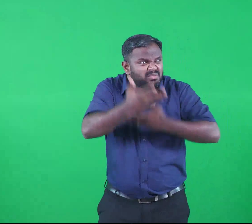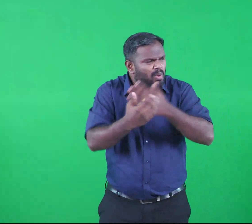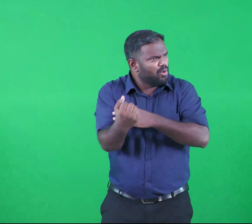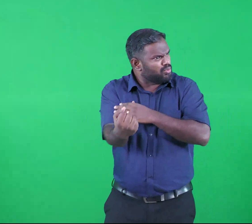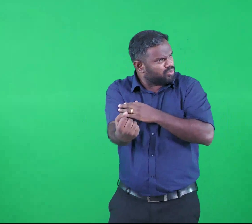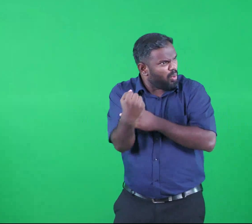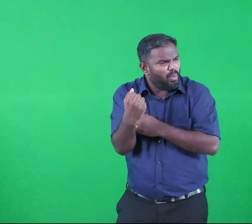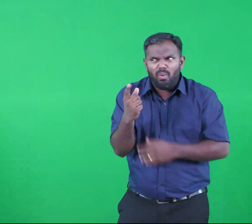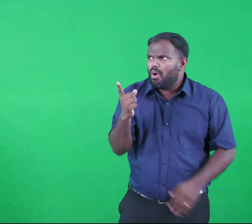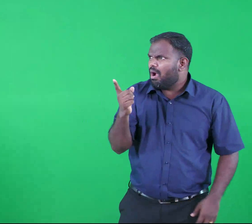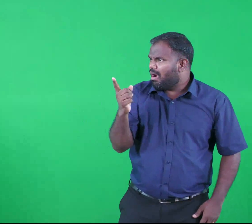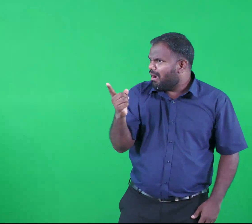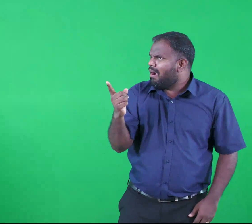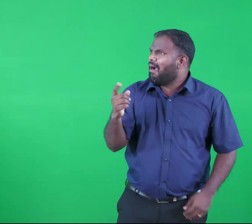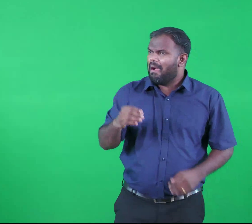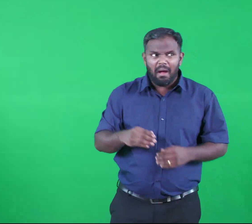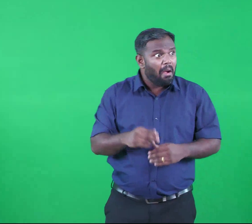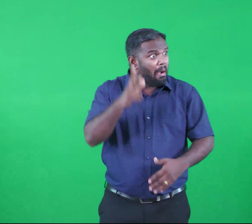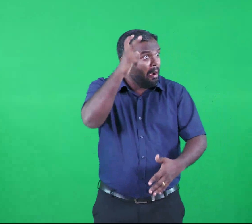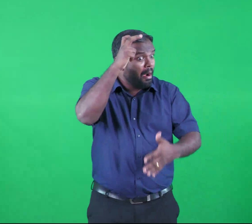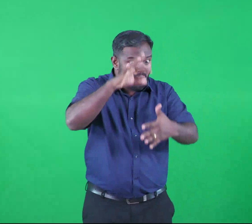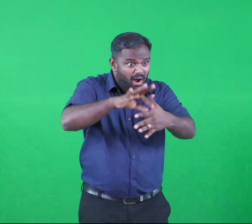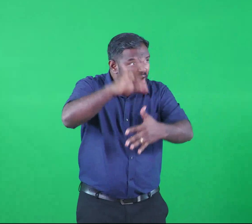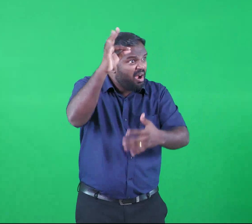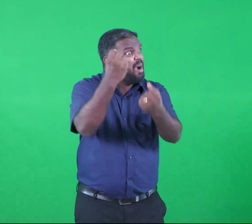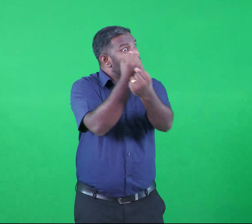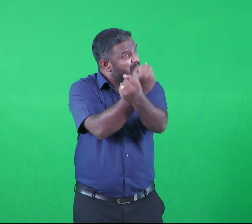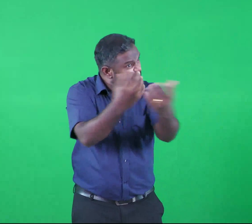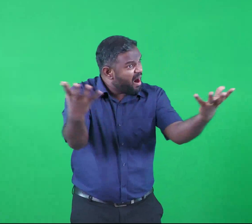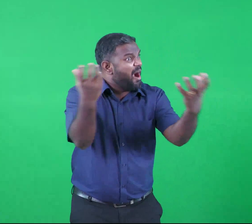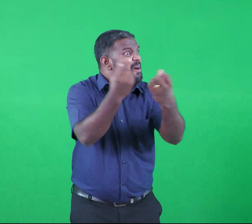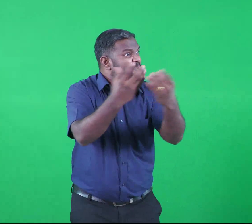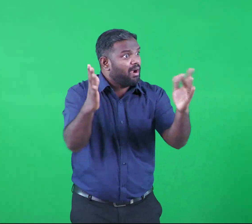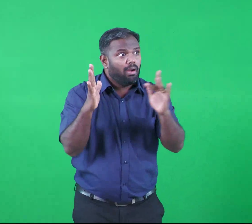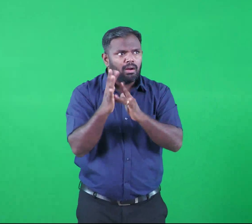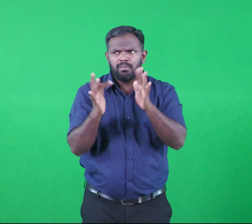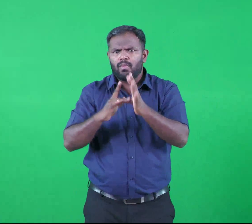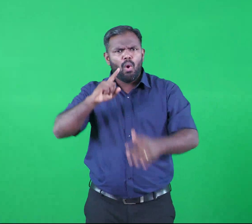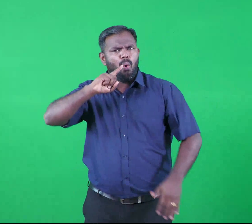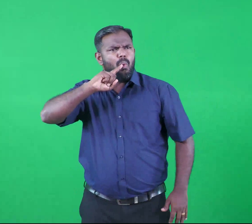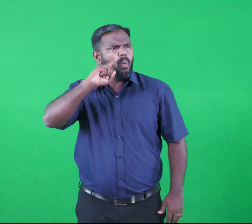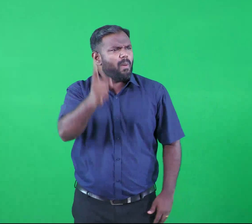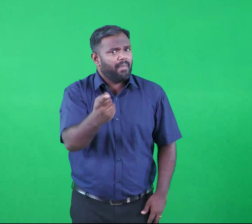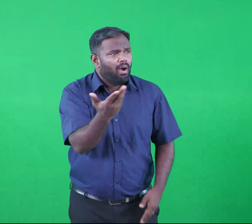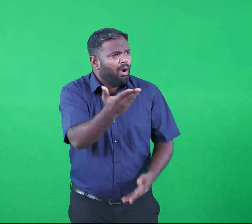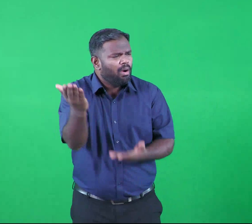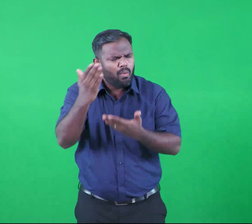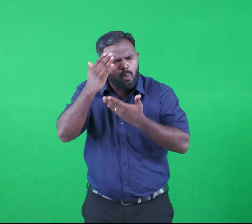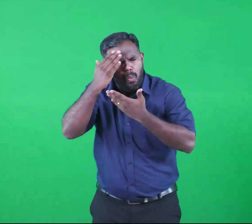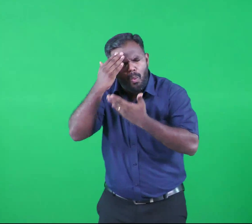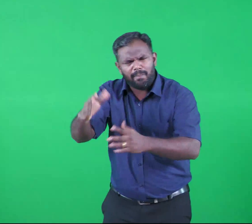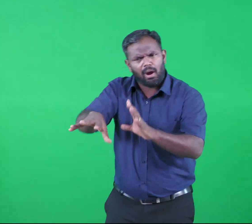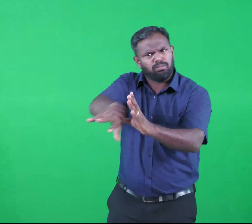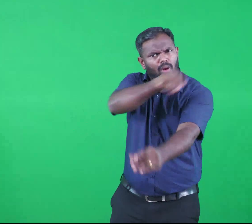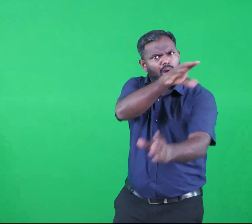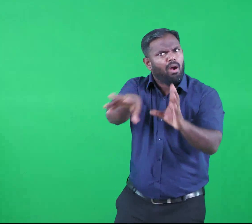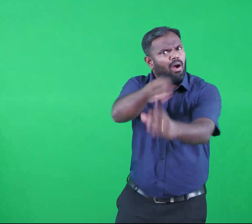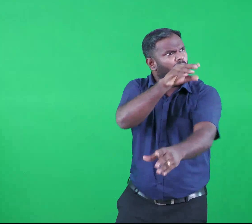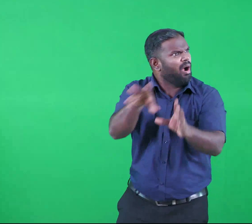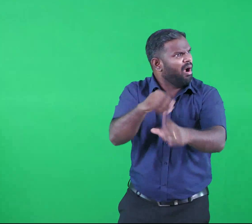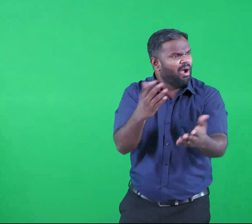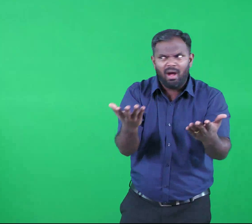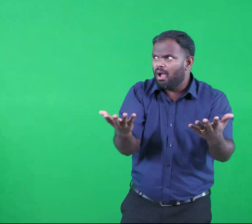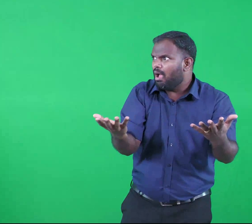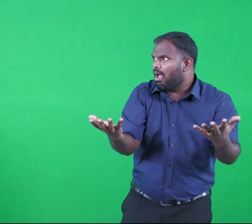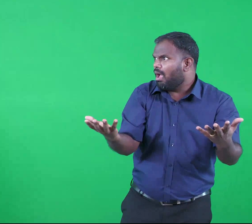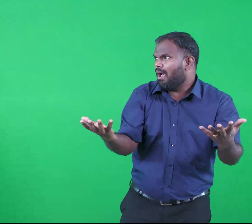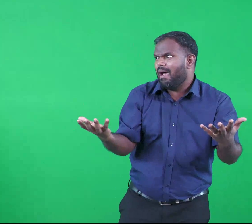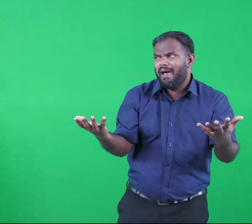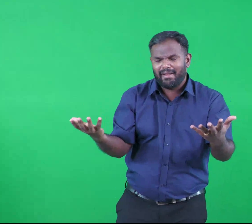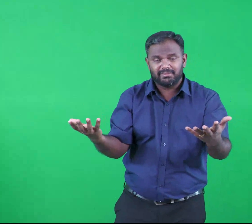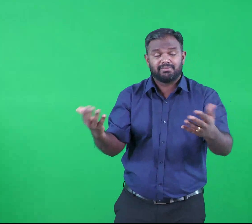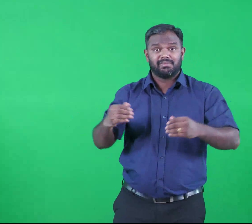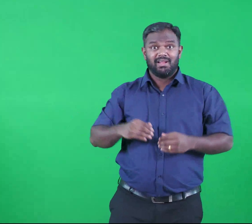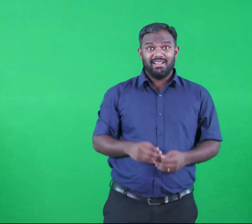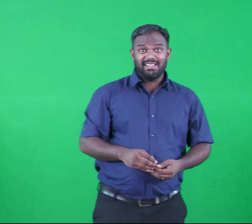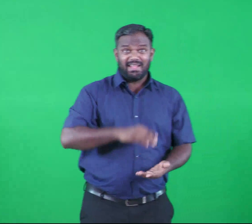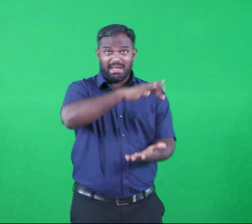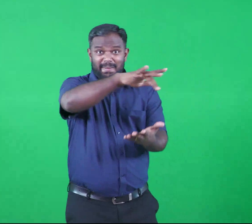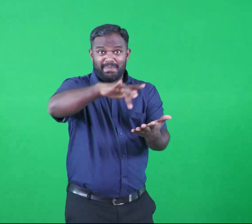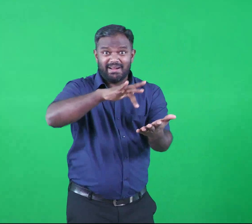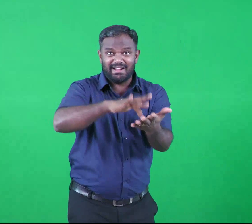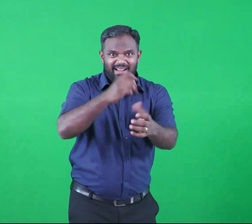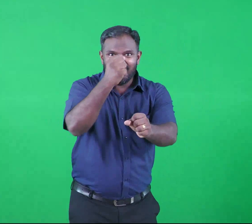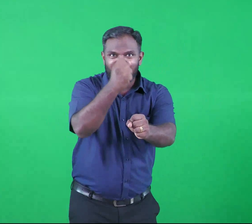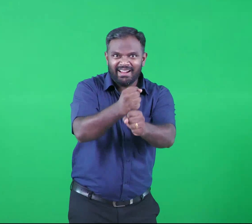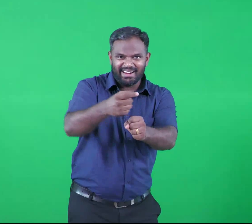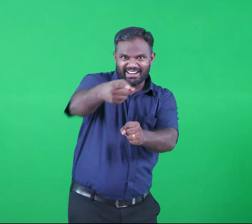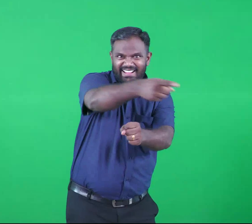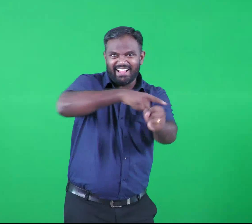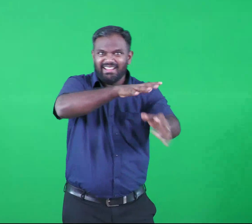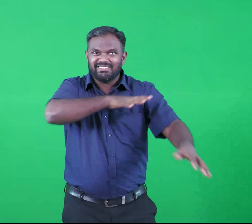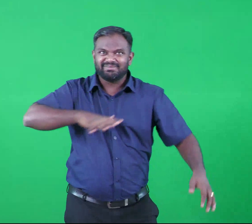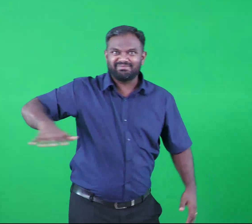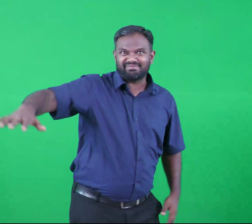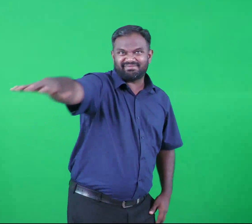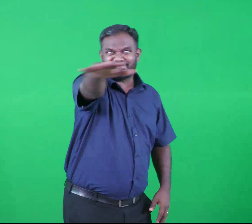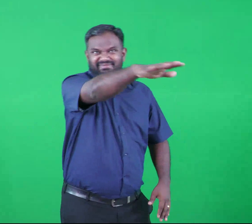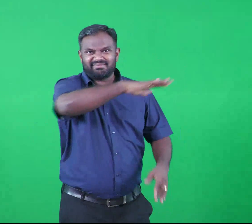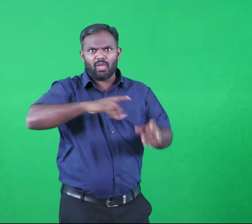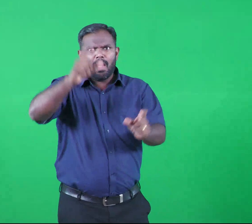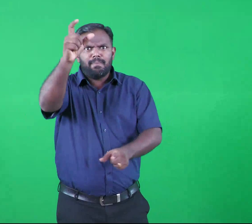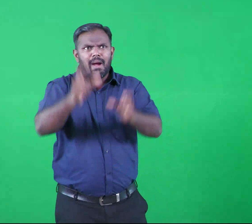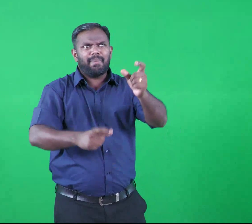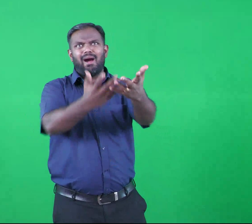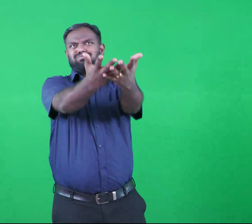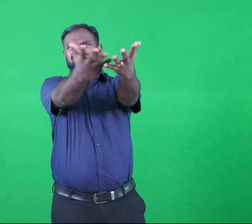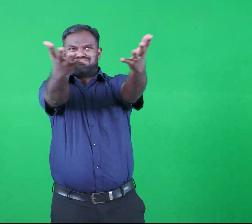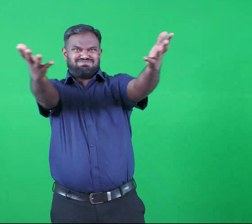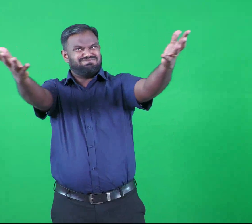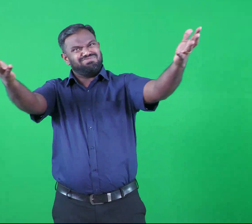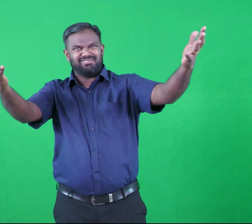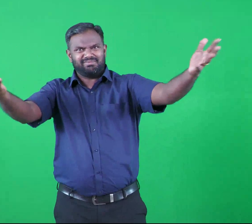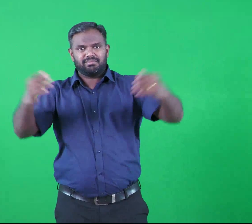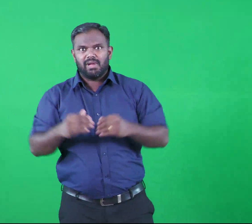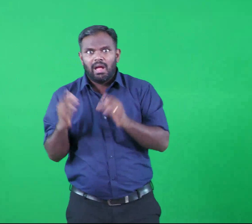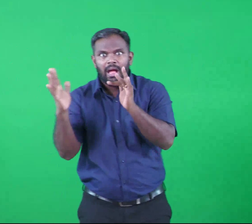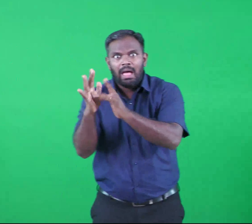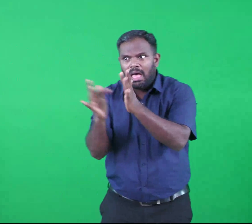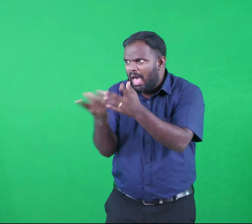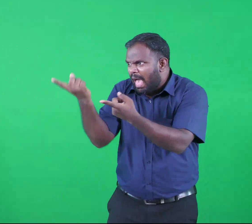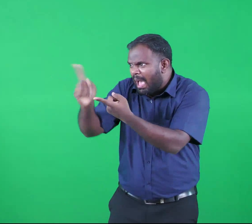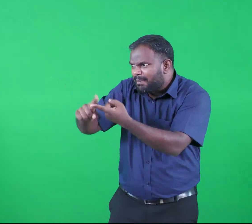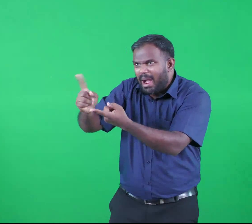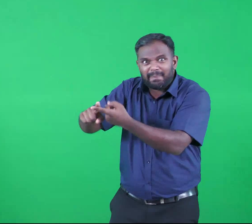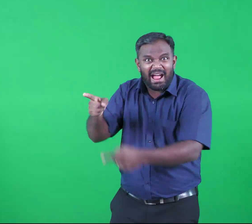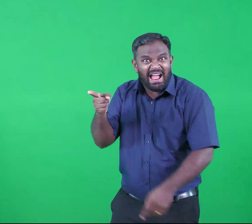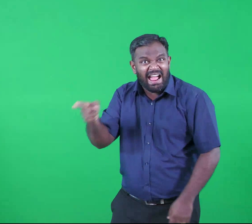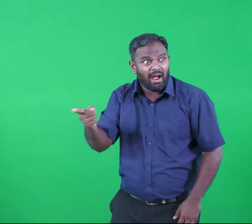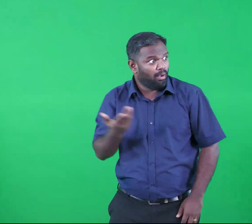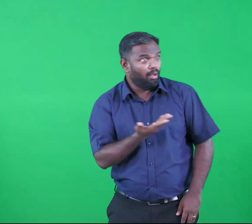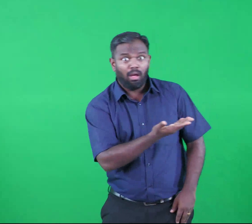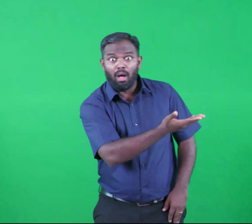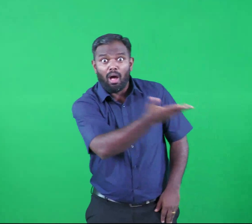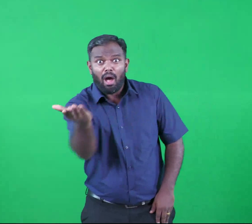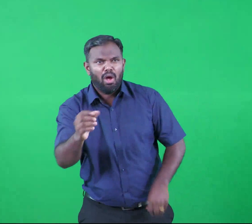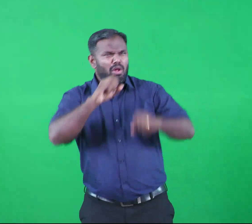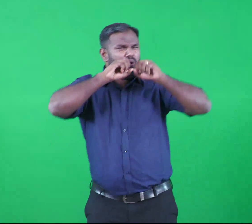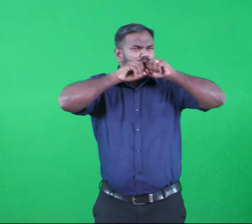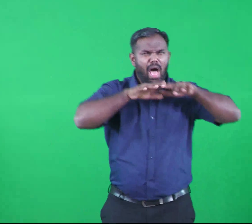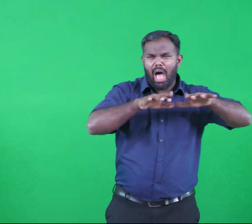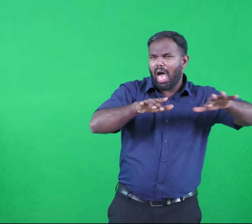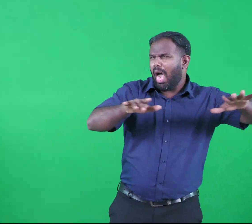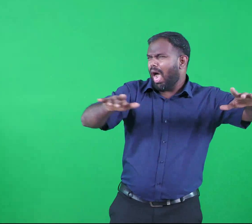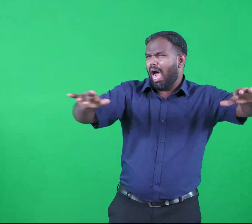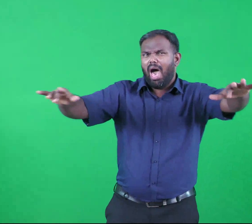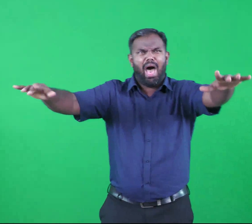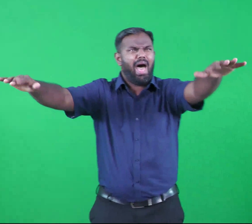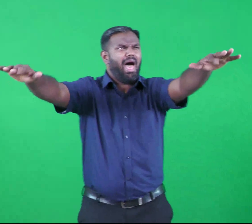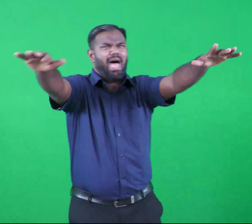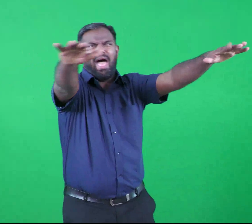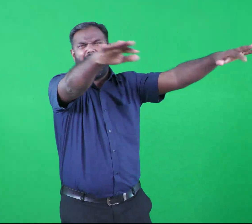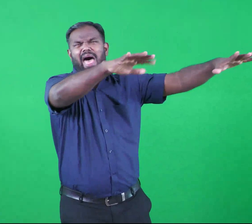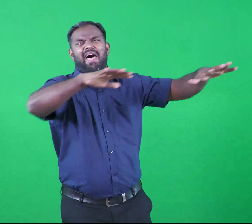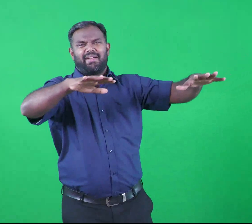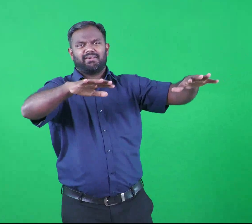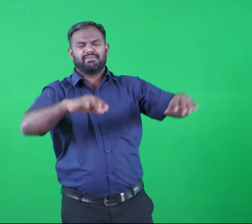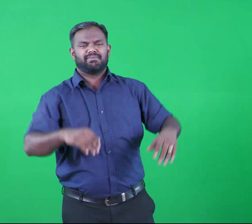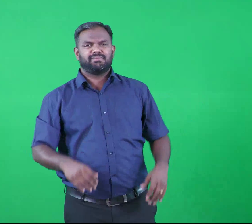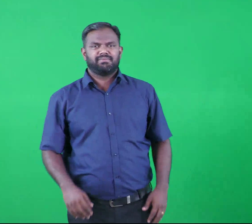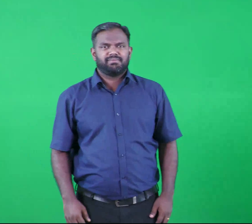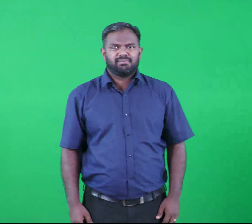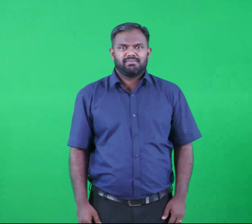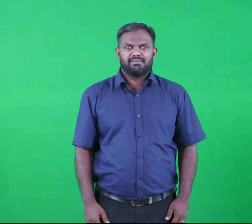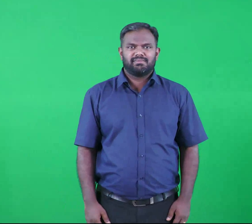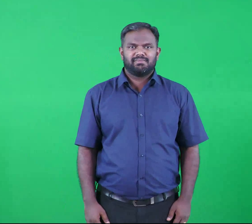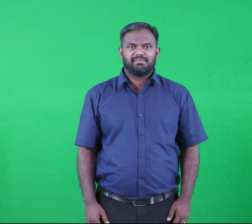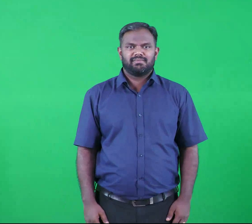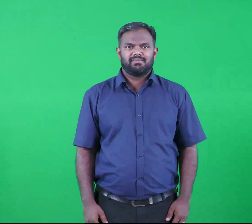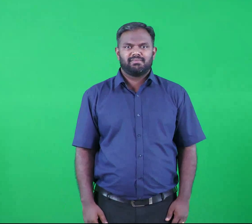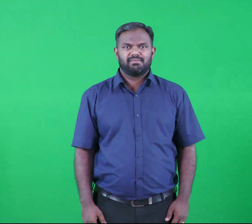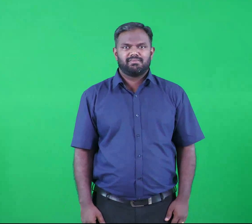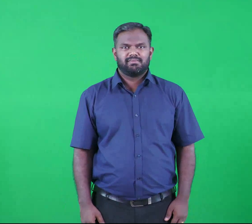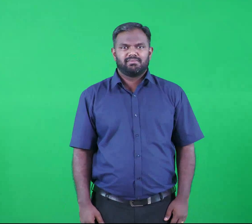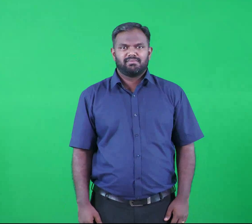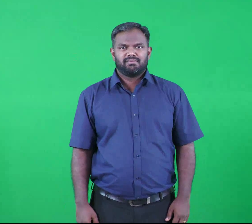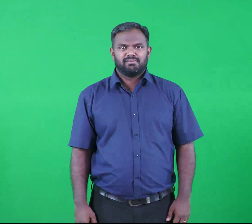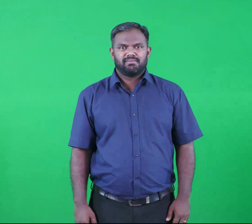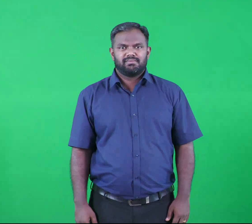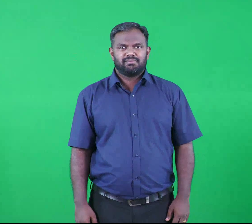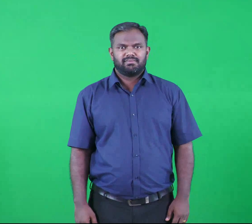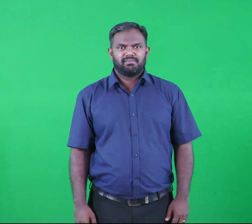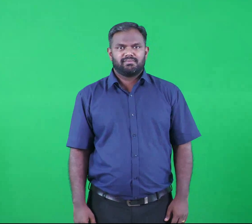He commands even the unclean spirits, and they obey Him!" And the news about Jesus spread quickly through the whole region of Galilee.